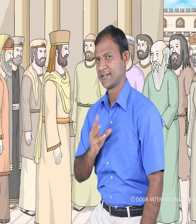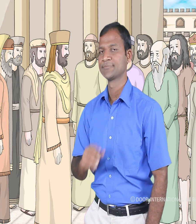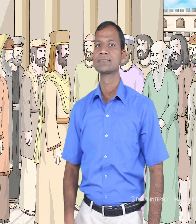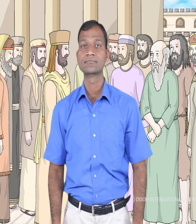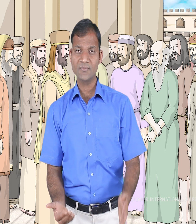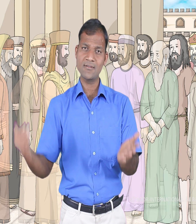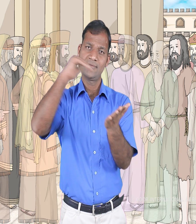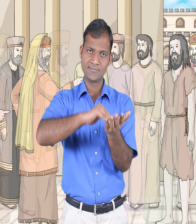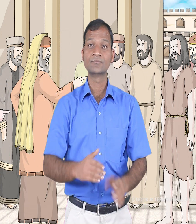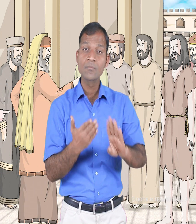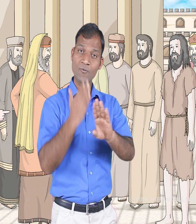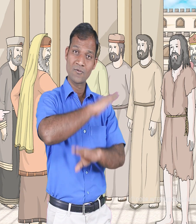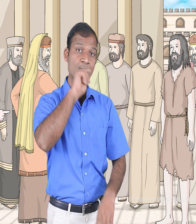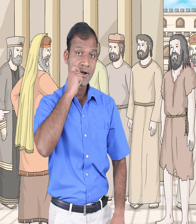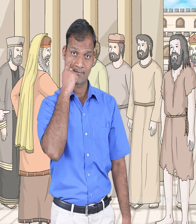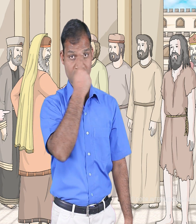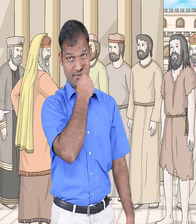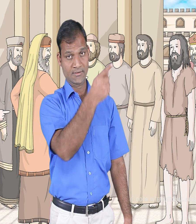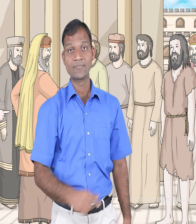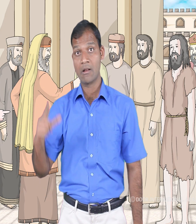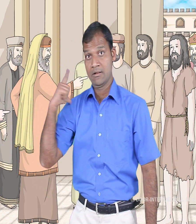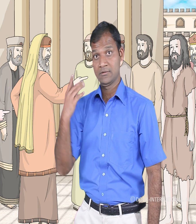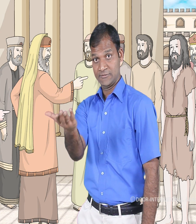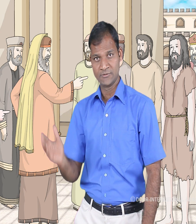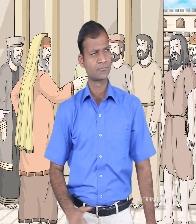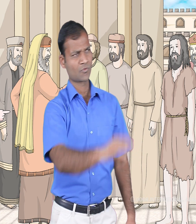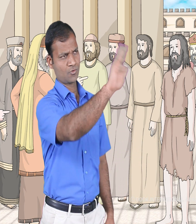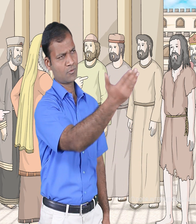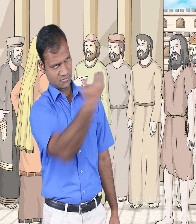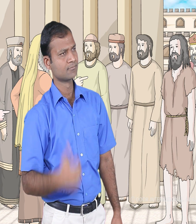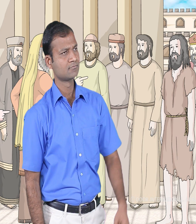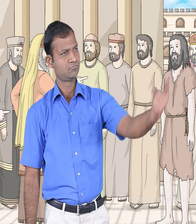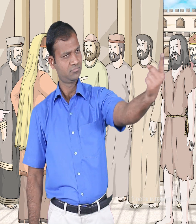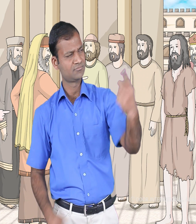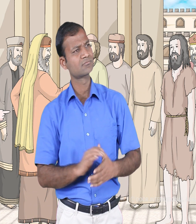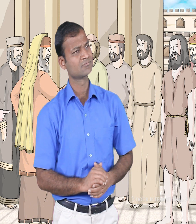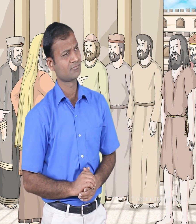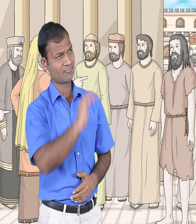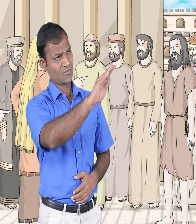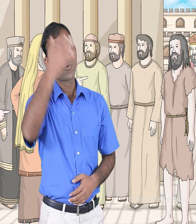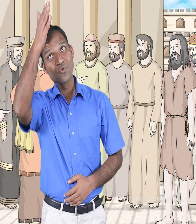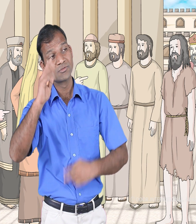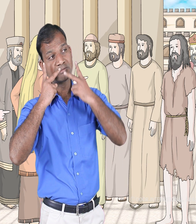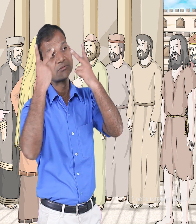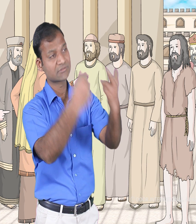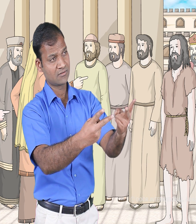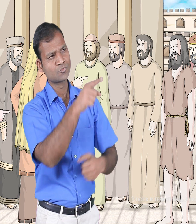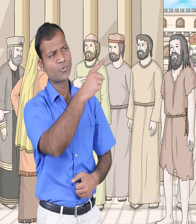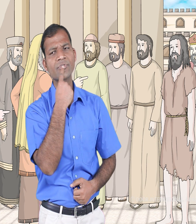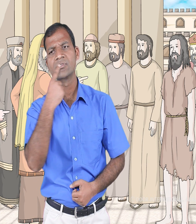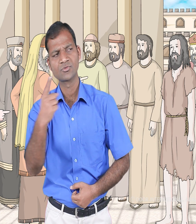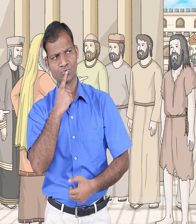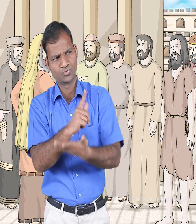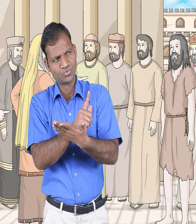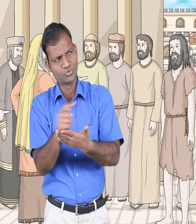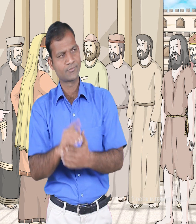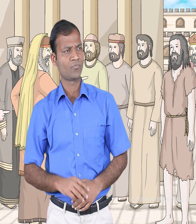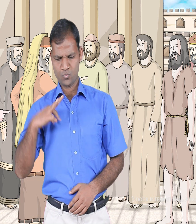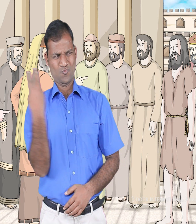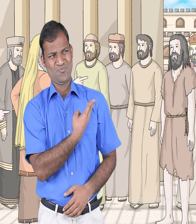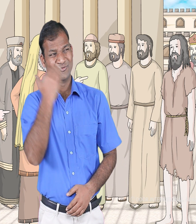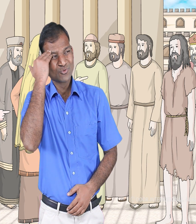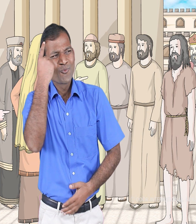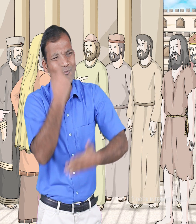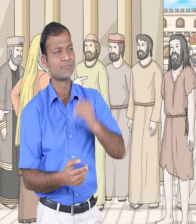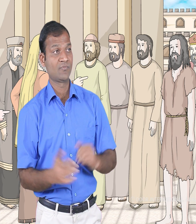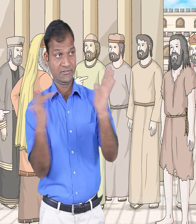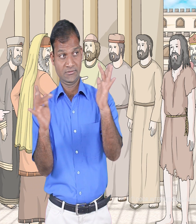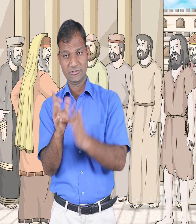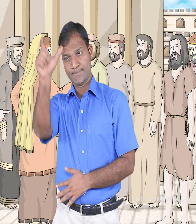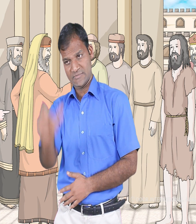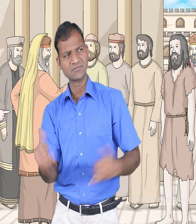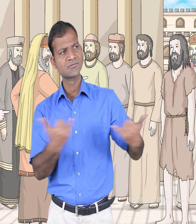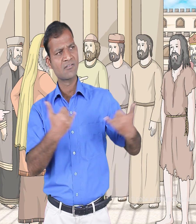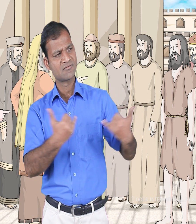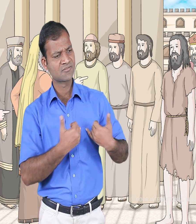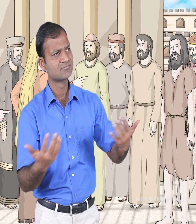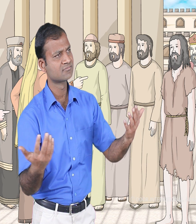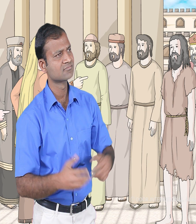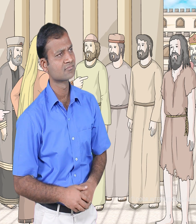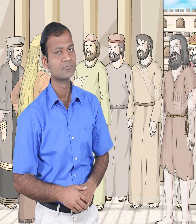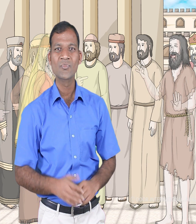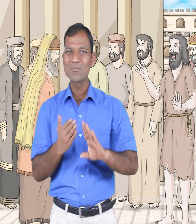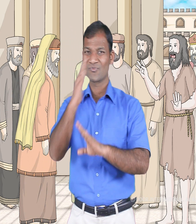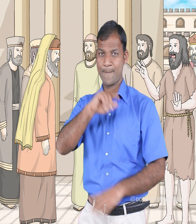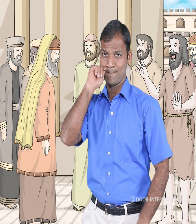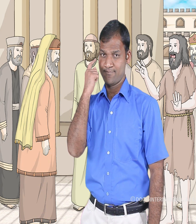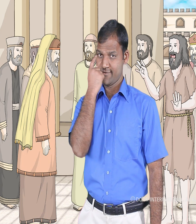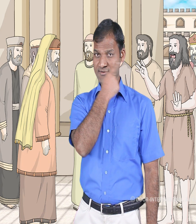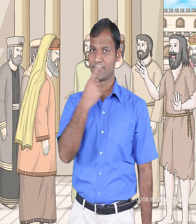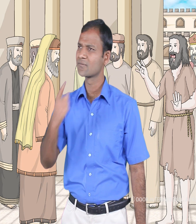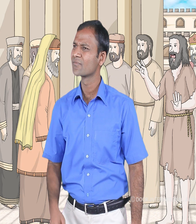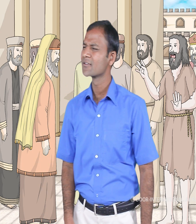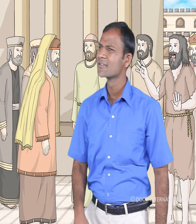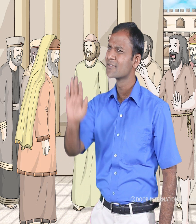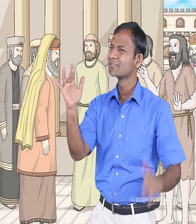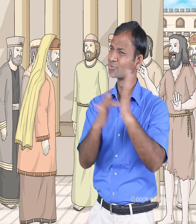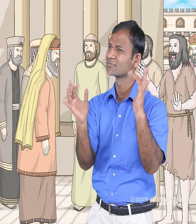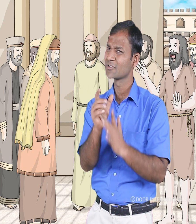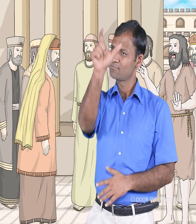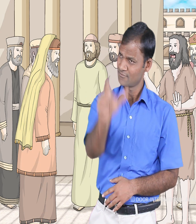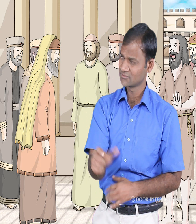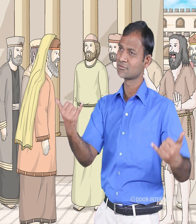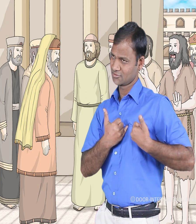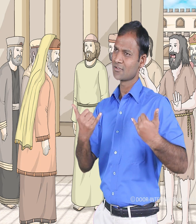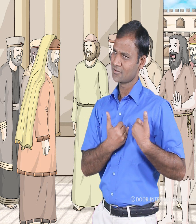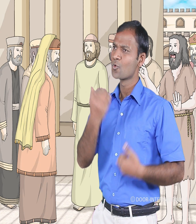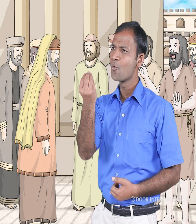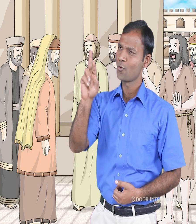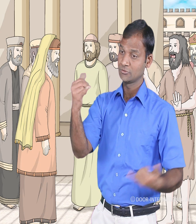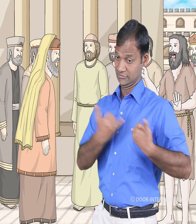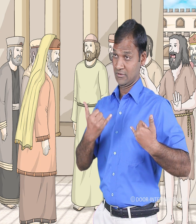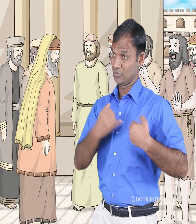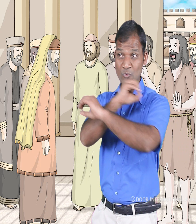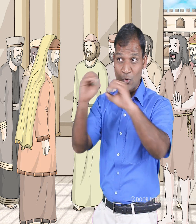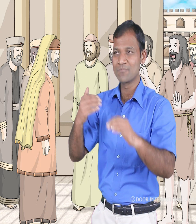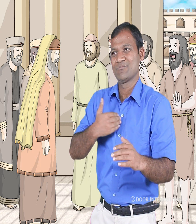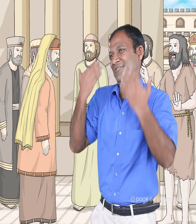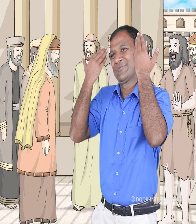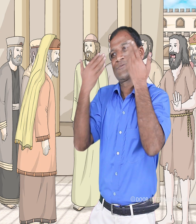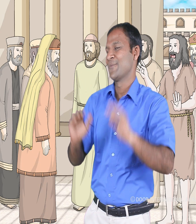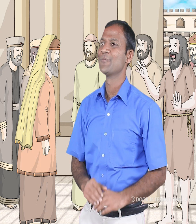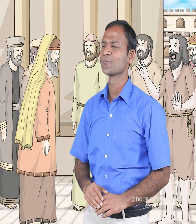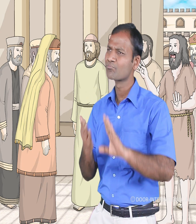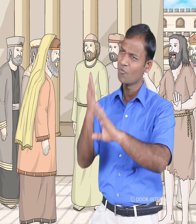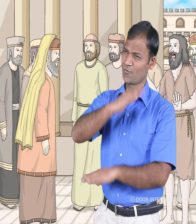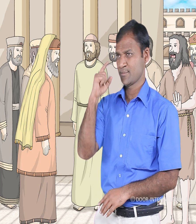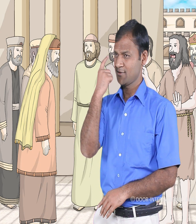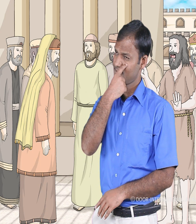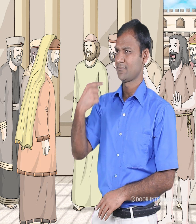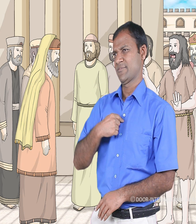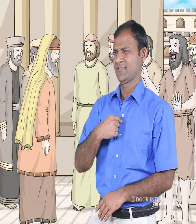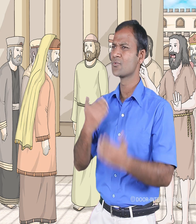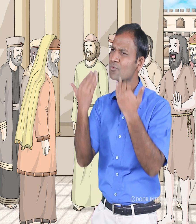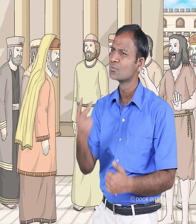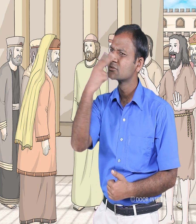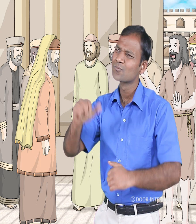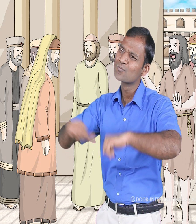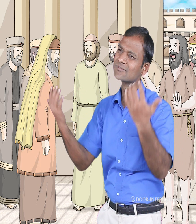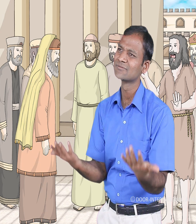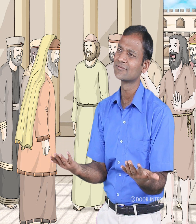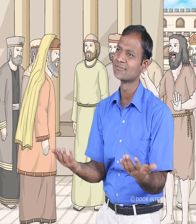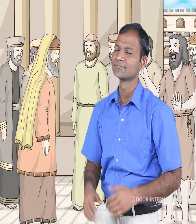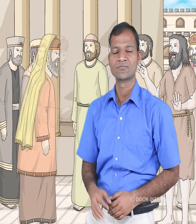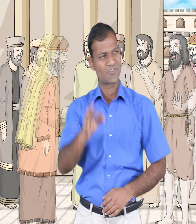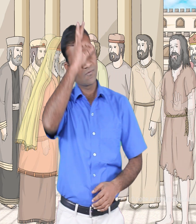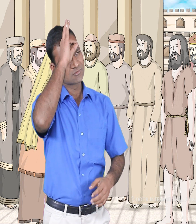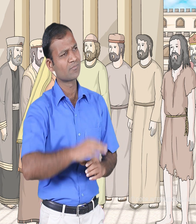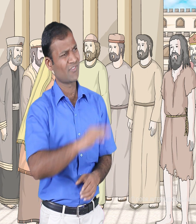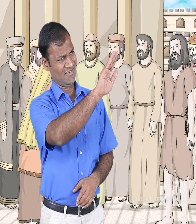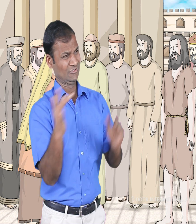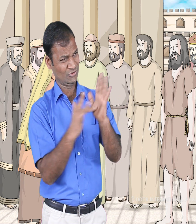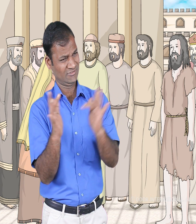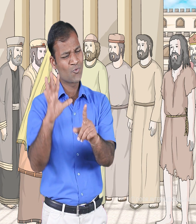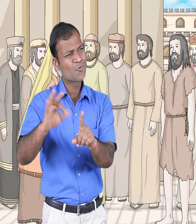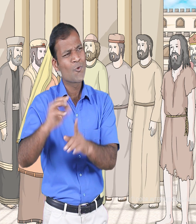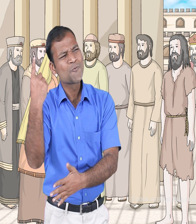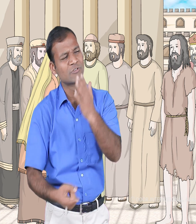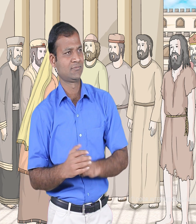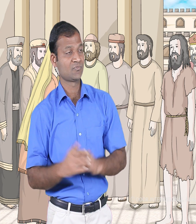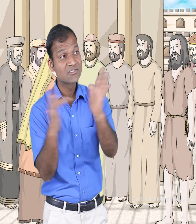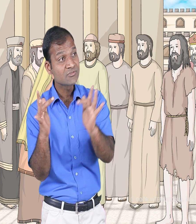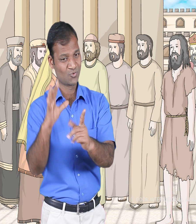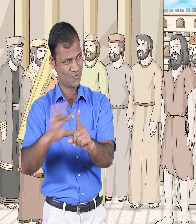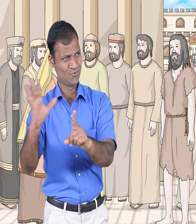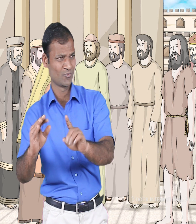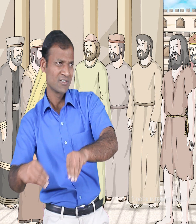So a second time they called for the man who had been blind and said, “Give glory to God! We know that this man is a sinner.” He answered, “Whether He is a sinner I do not know. There is one thing I do know: I was blind, but now I see!” “What did He do to you?”